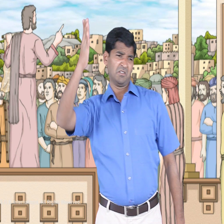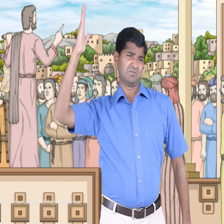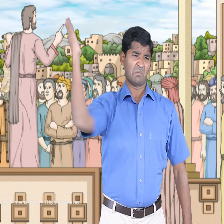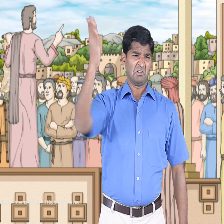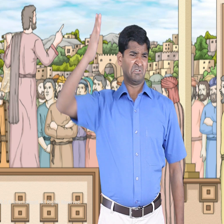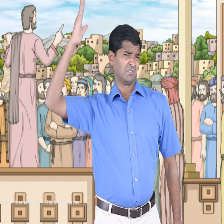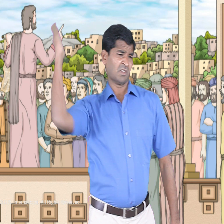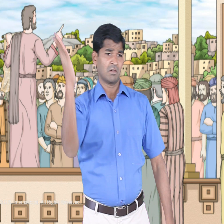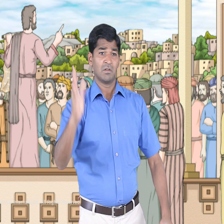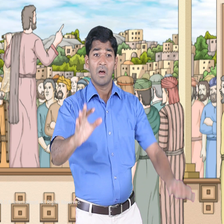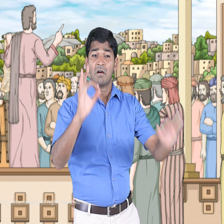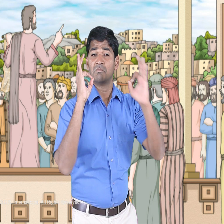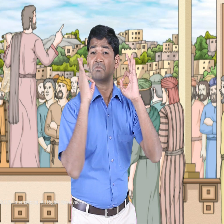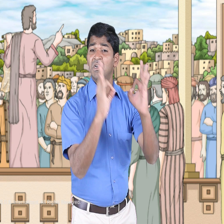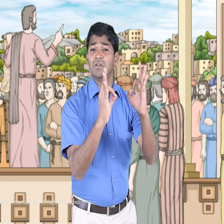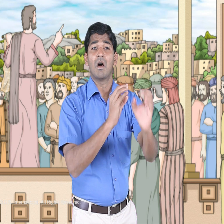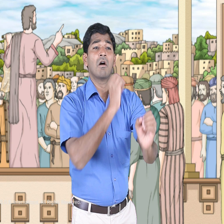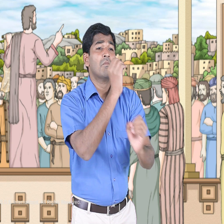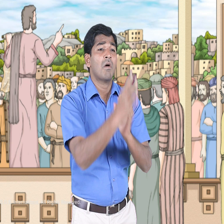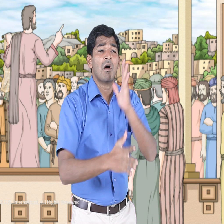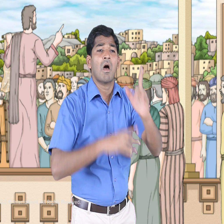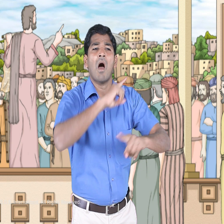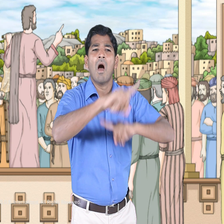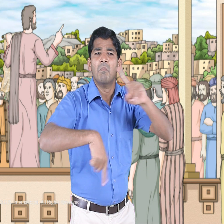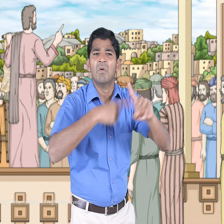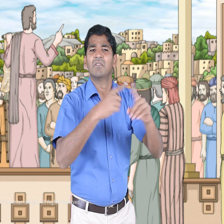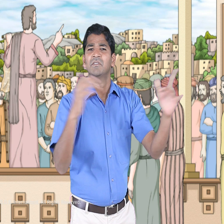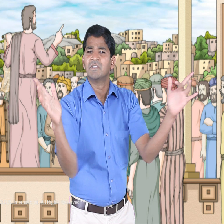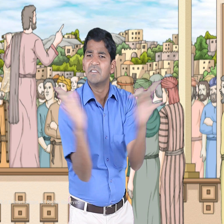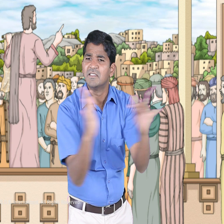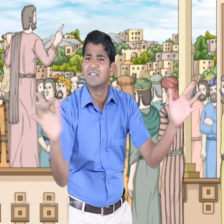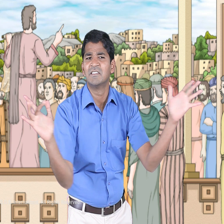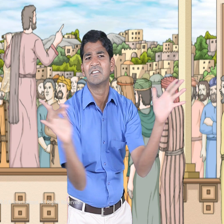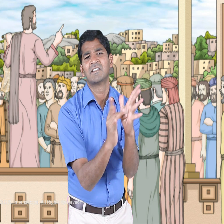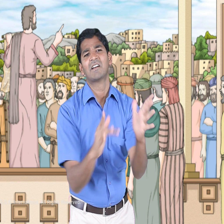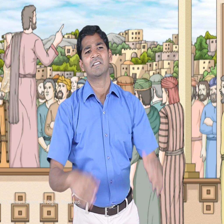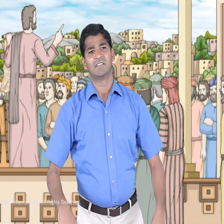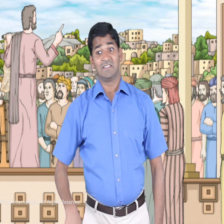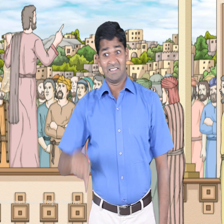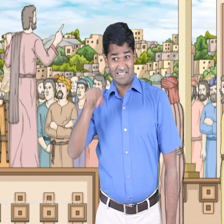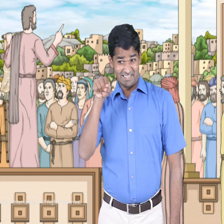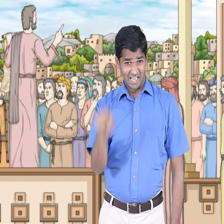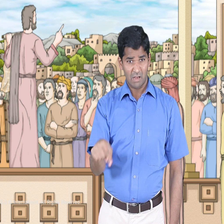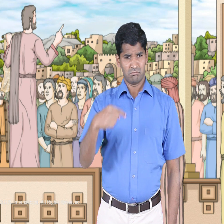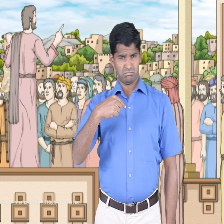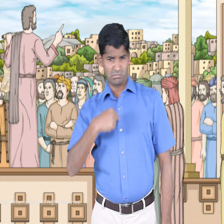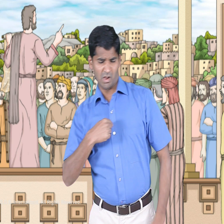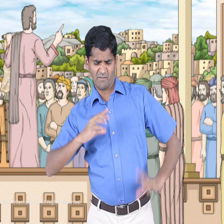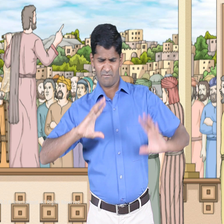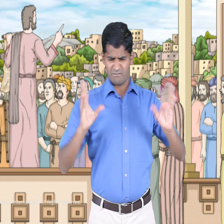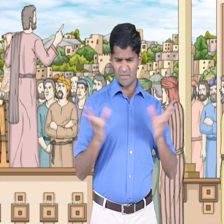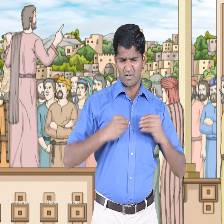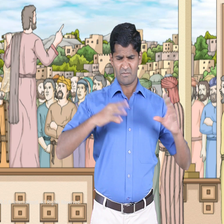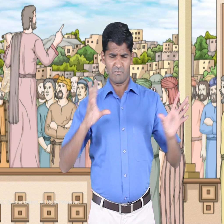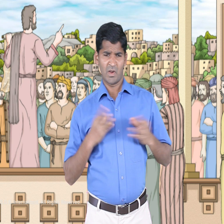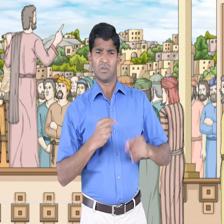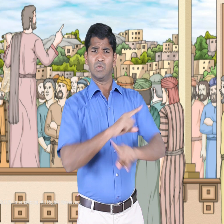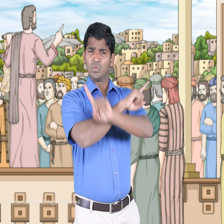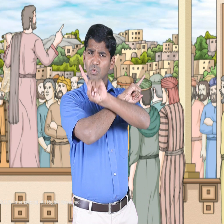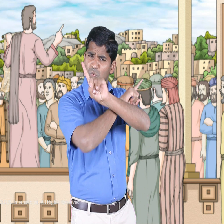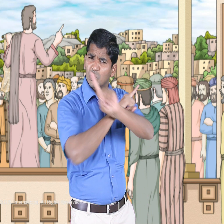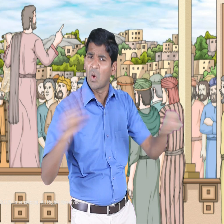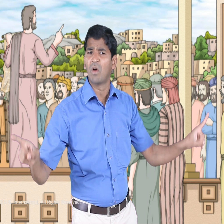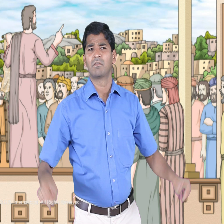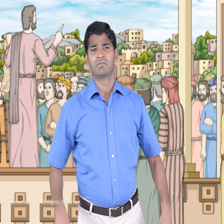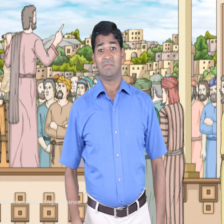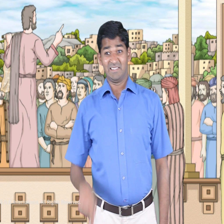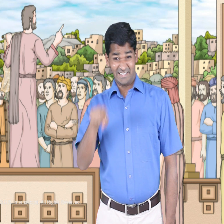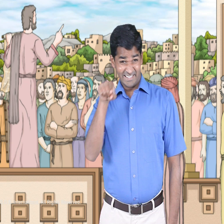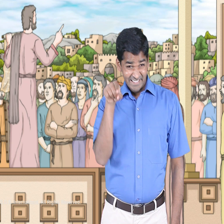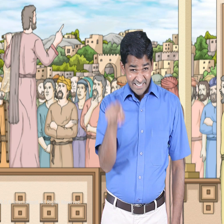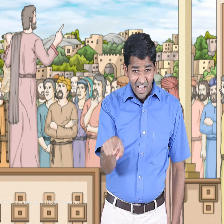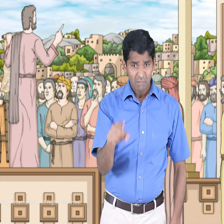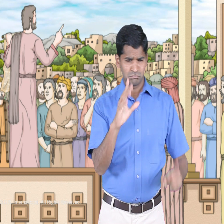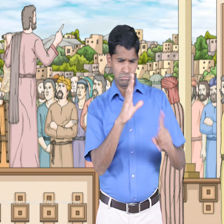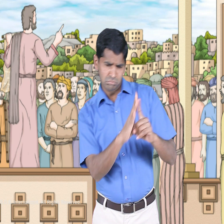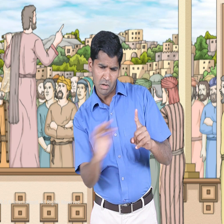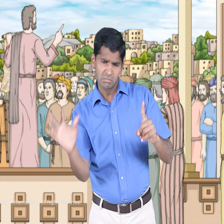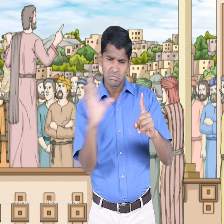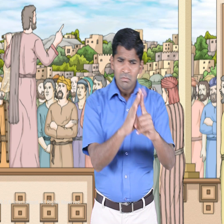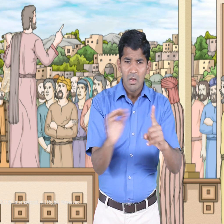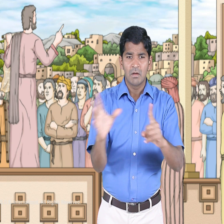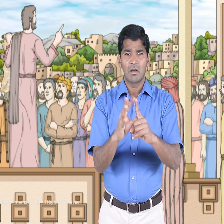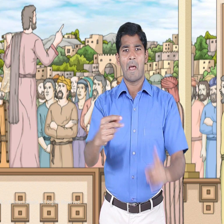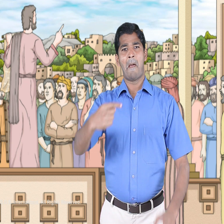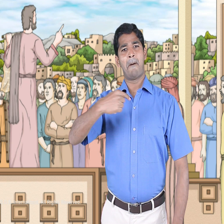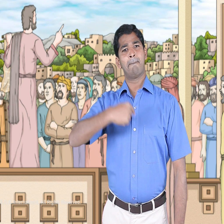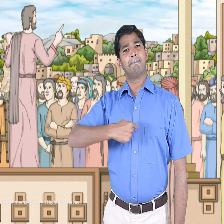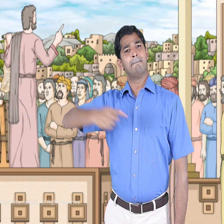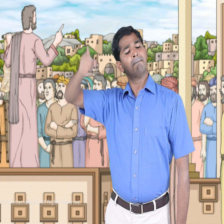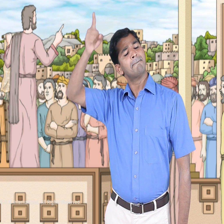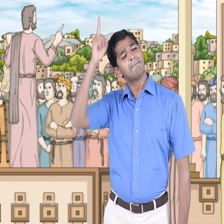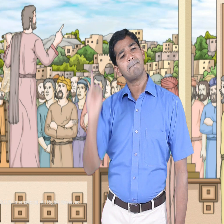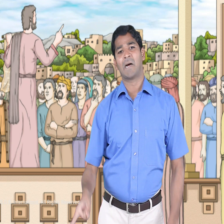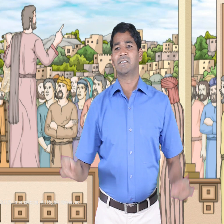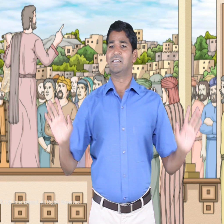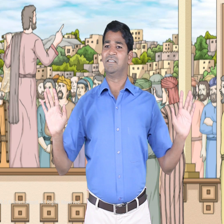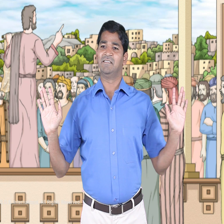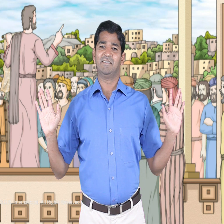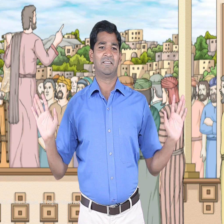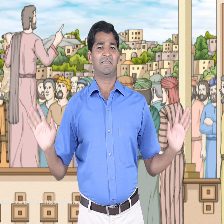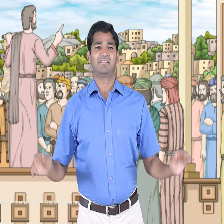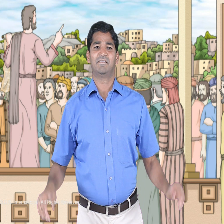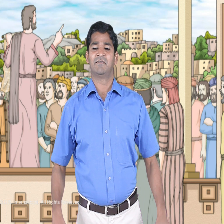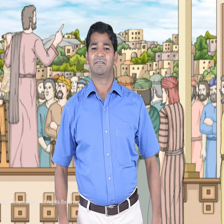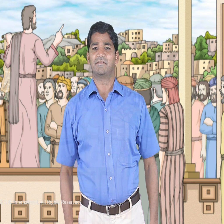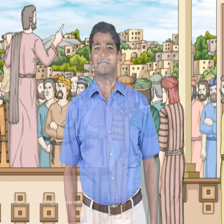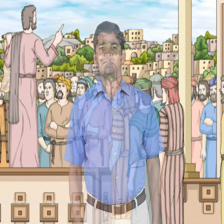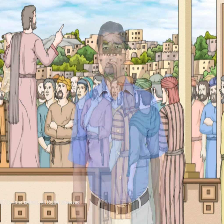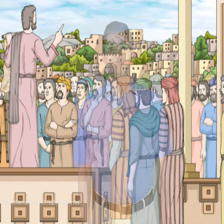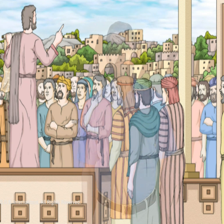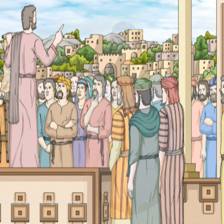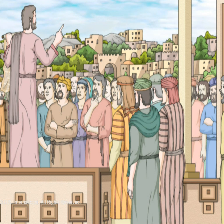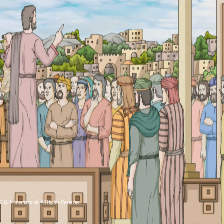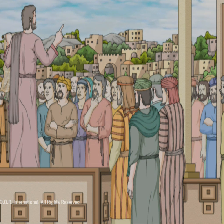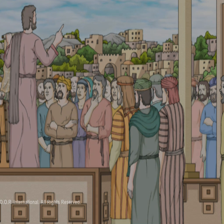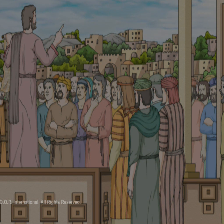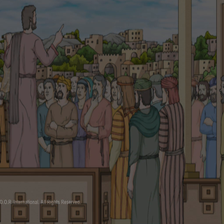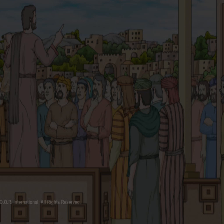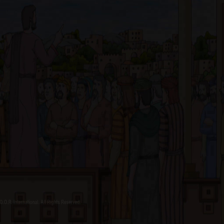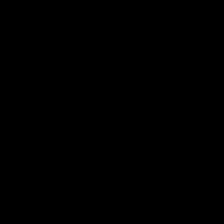Pray that I may proclaim it fearlessly, as I should.